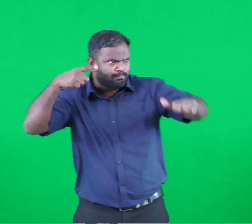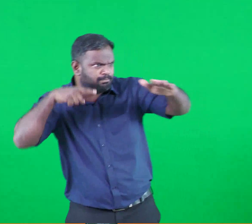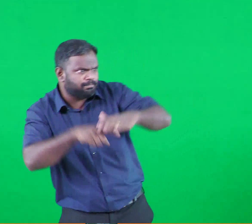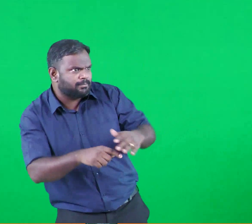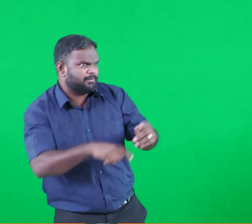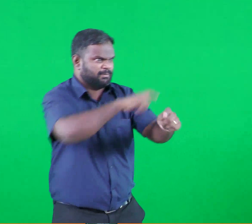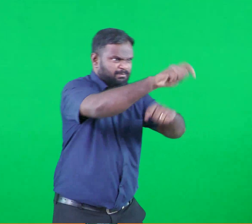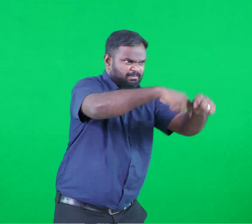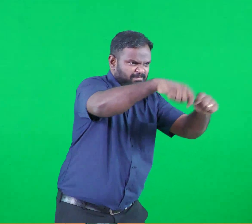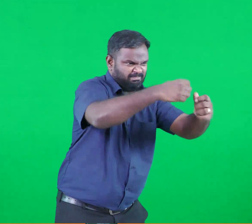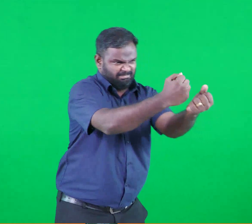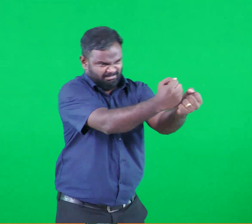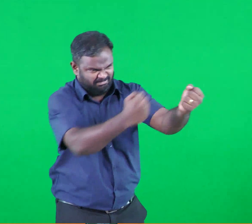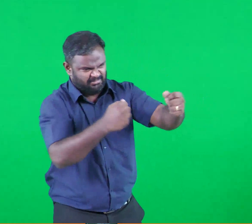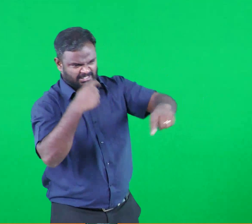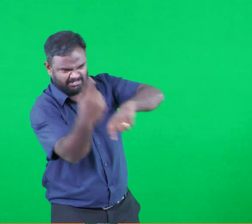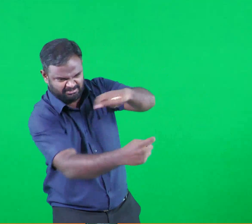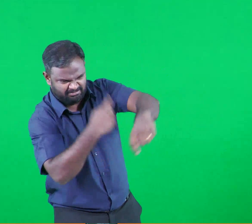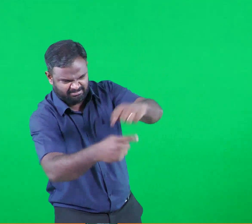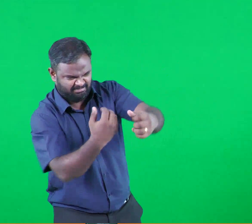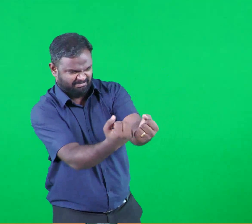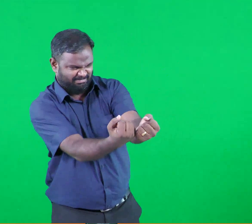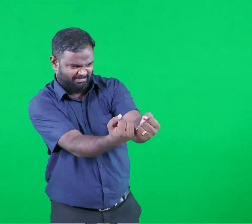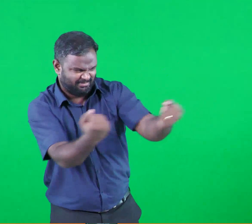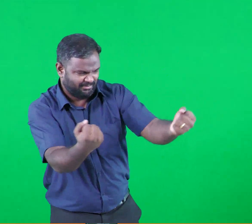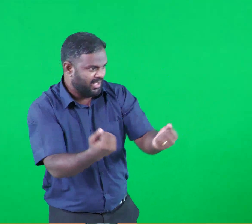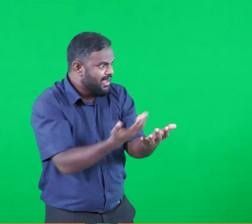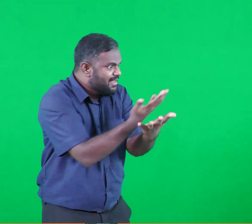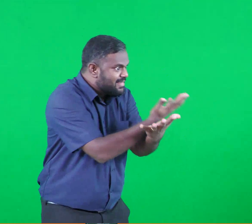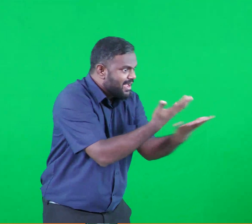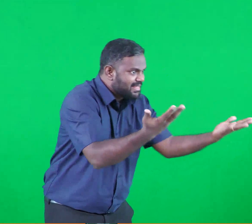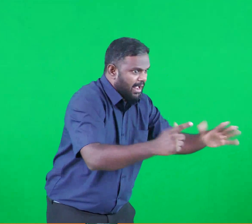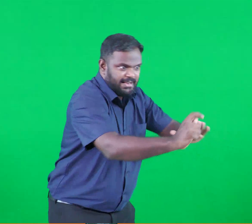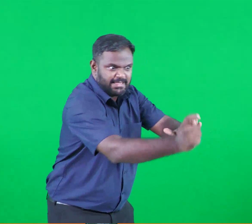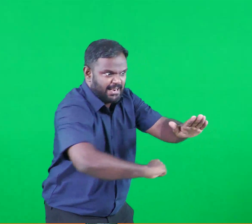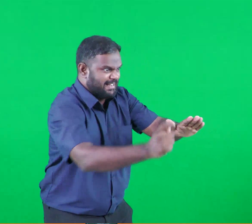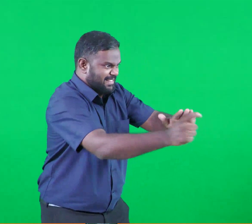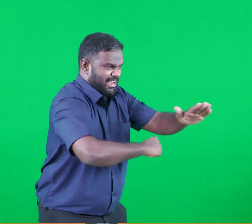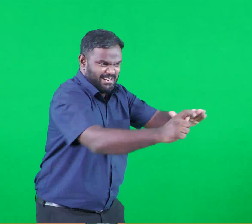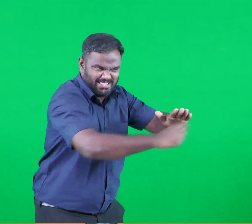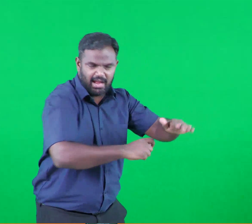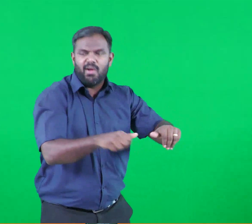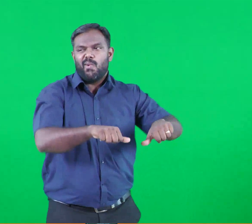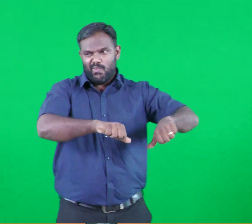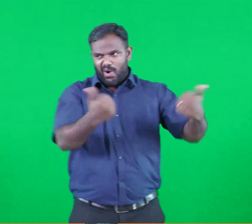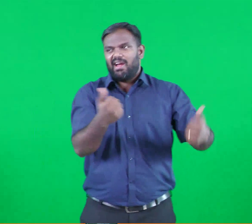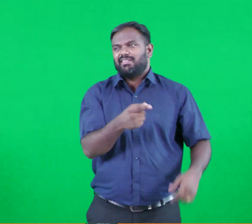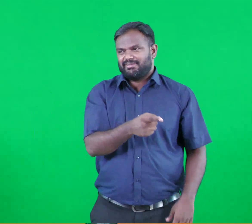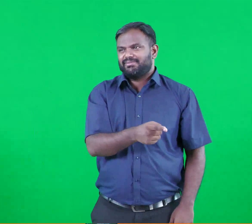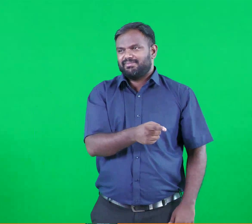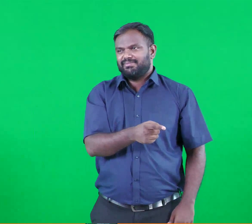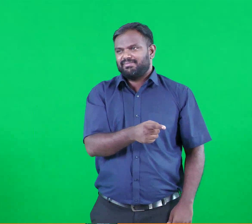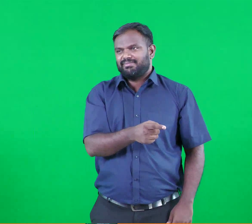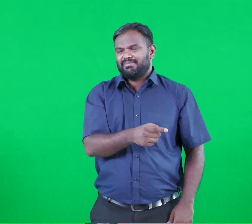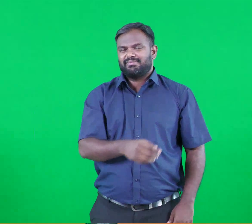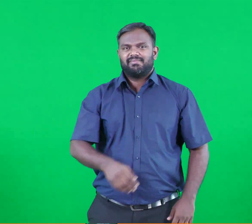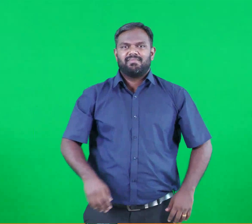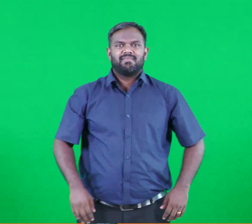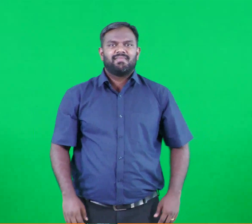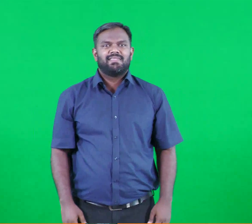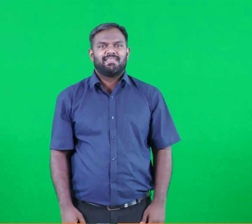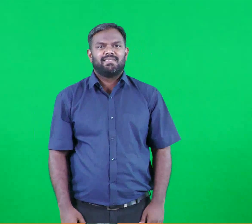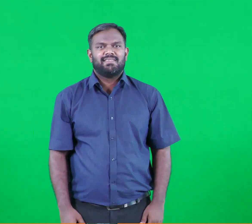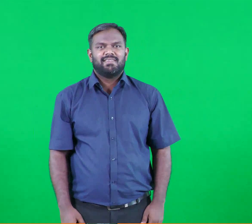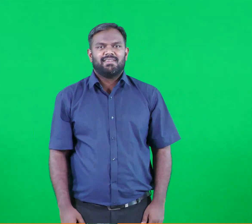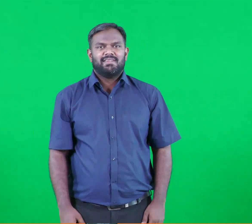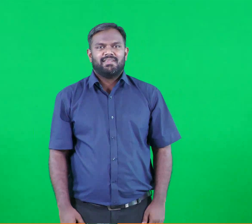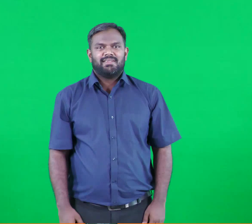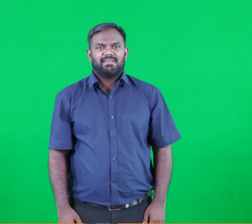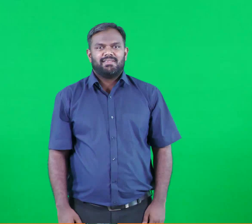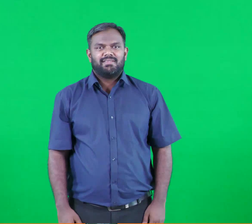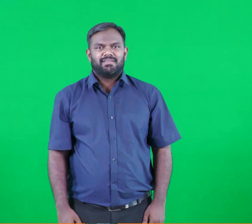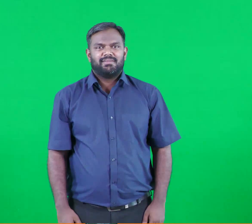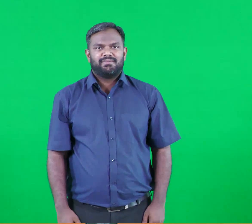Then he can plunder his house.